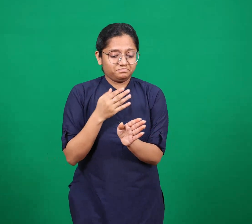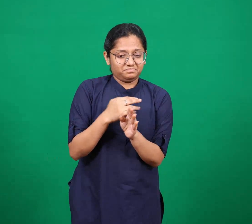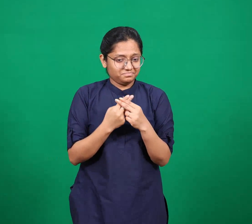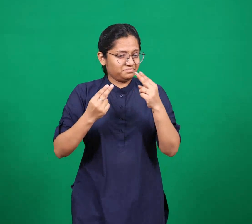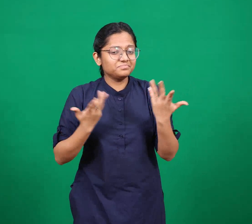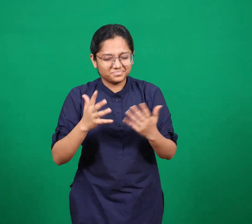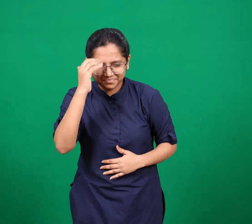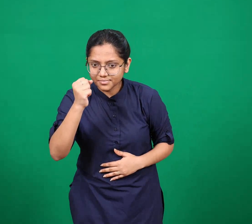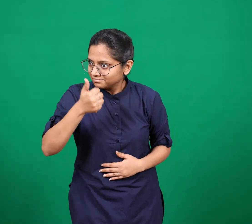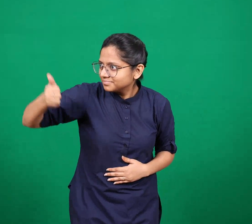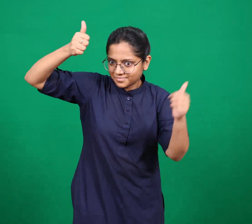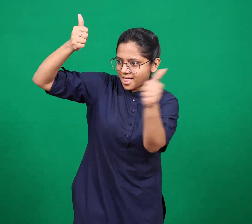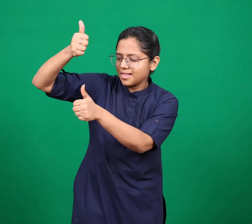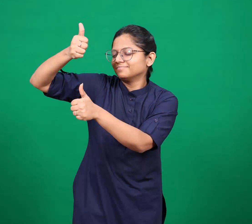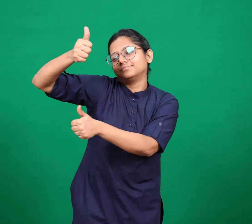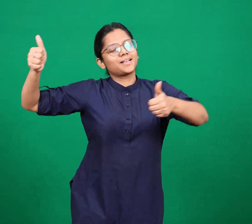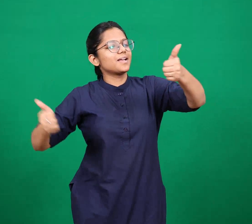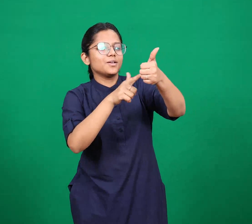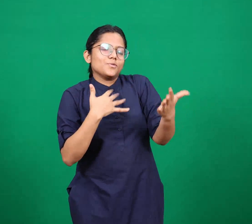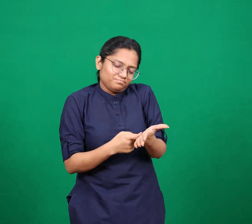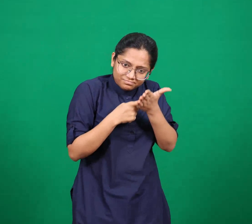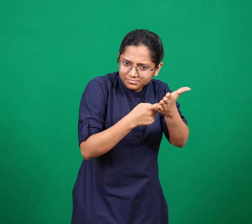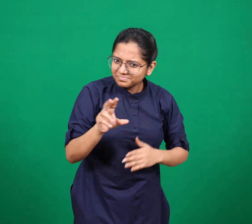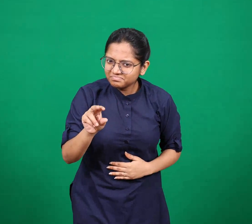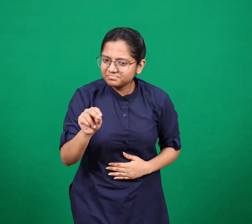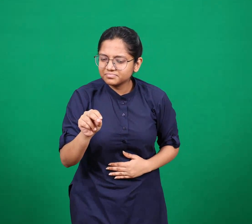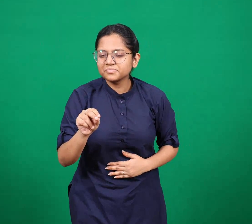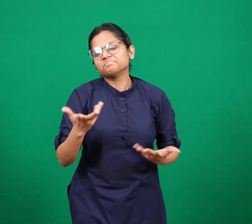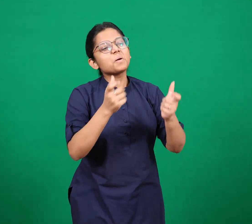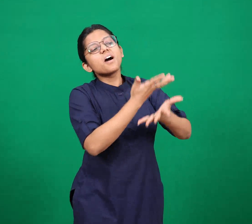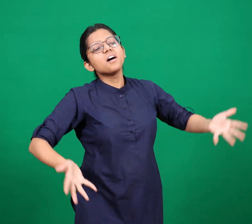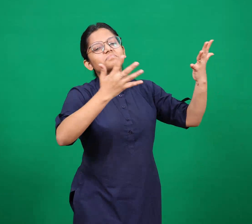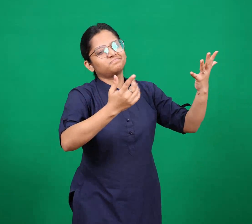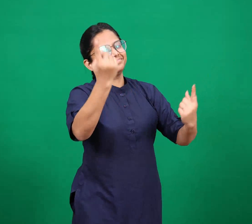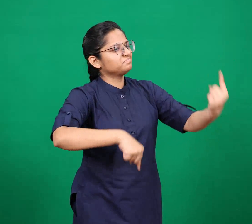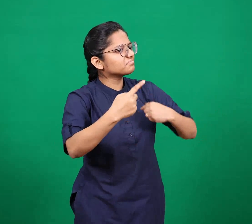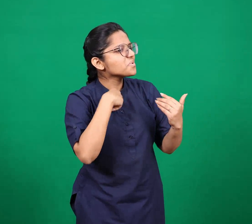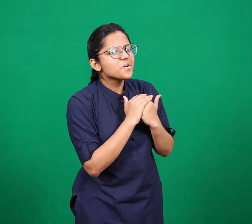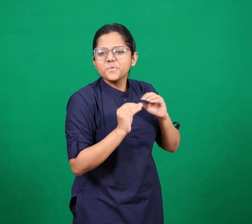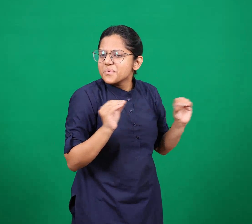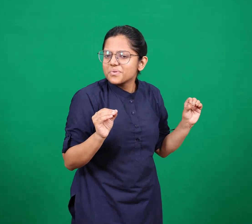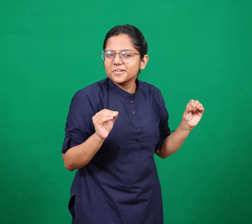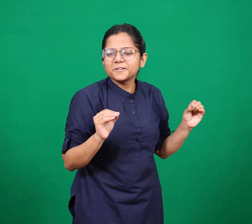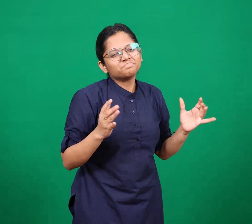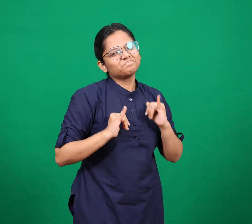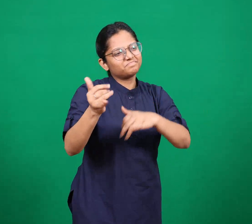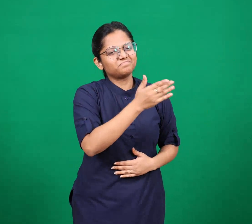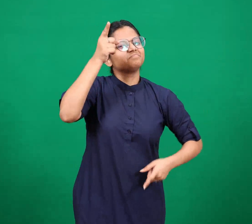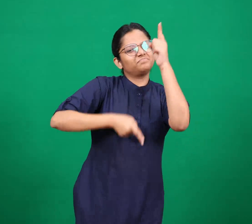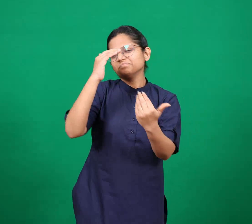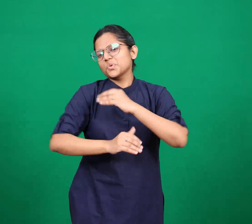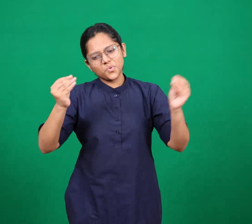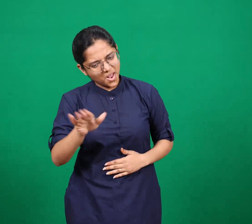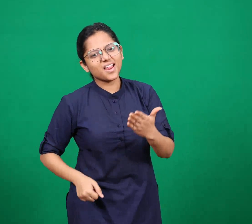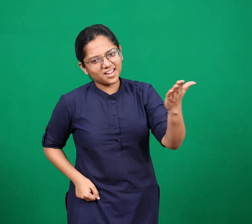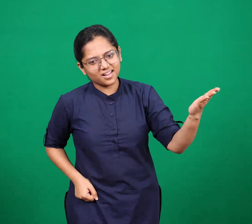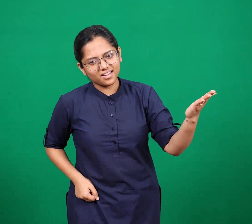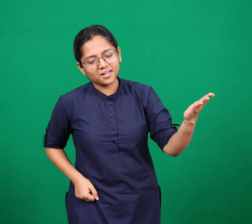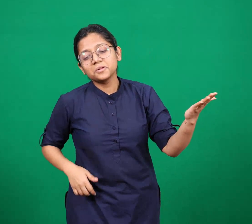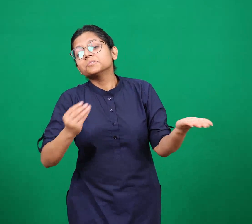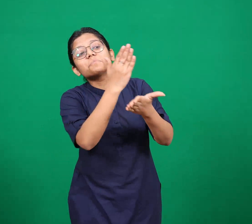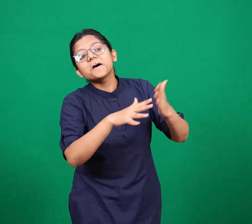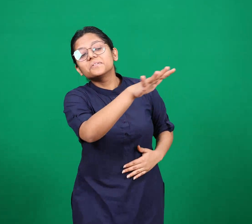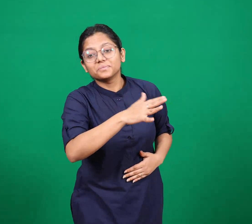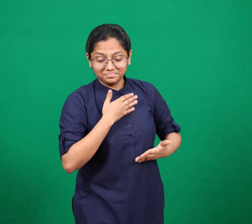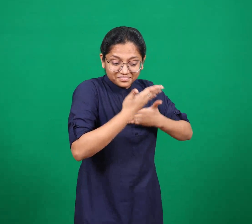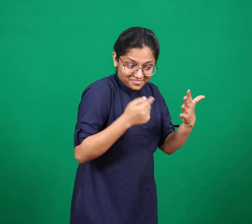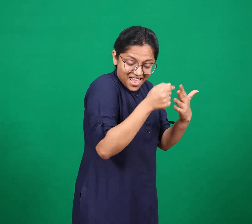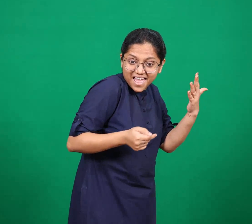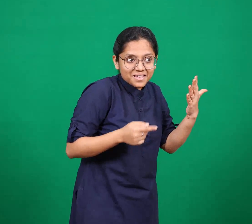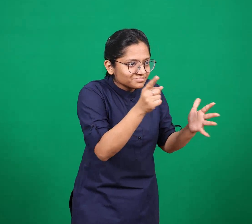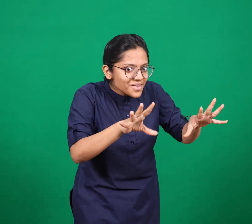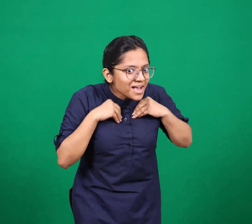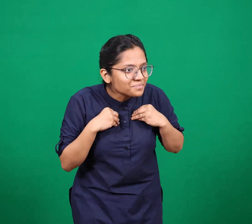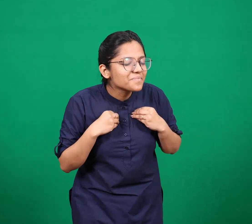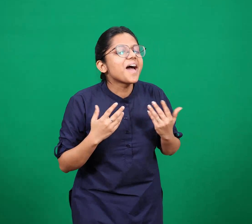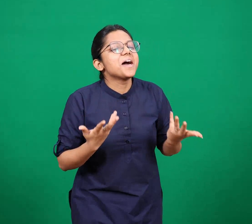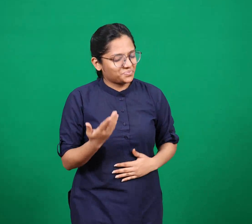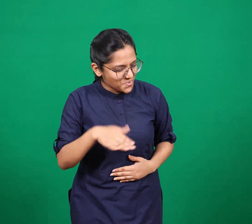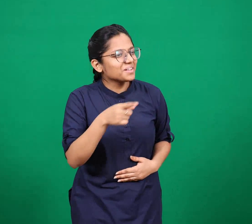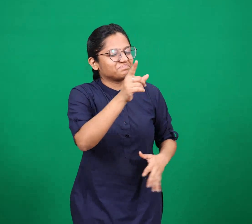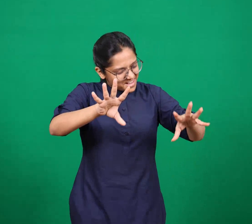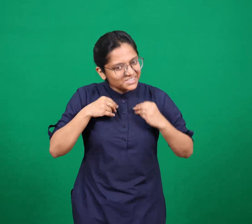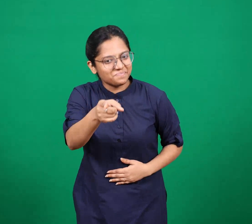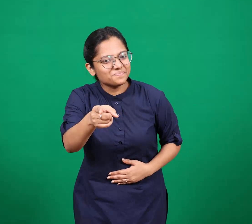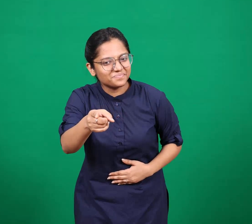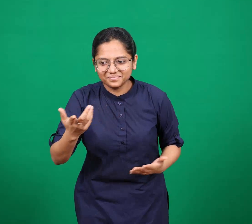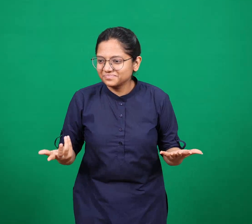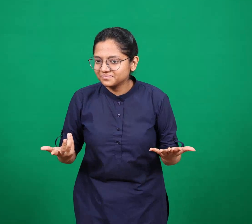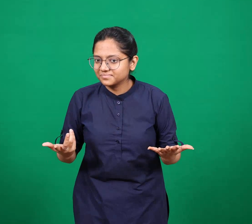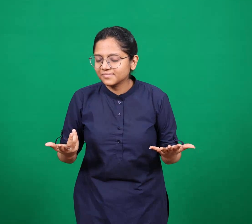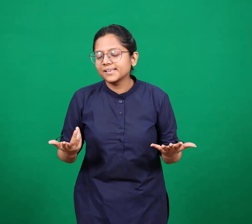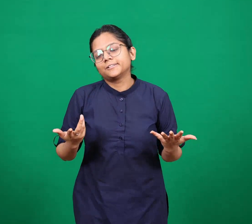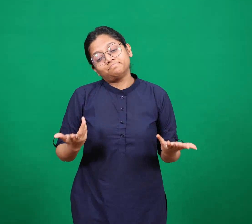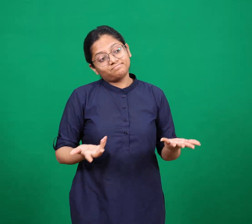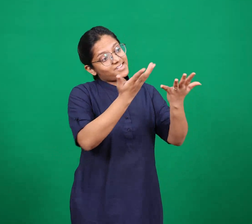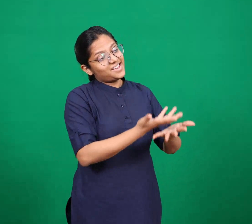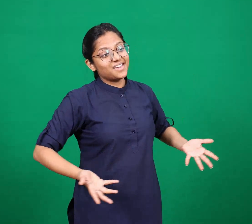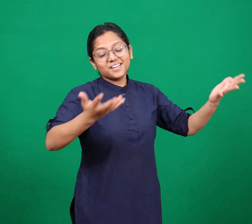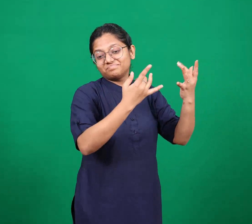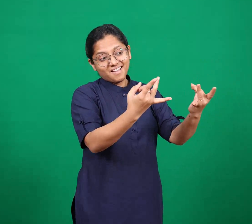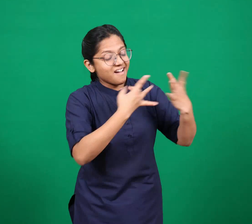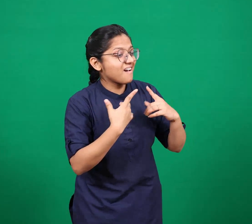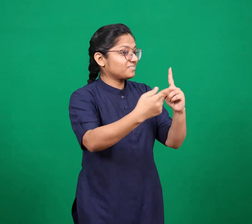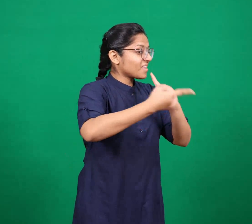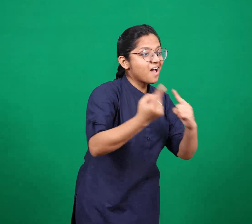Remember the word that I spoke to you: ' No servant is greater than his master.' If they persecuted Me, they will persecute you as well;